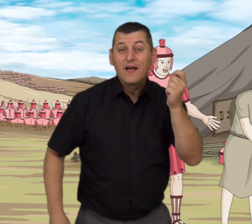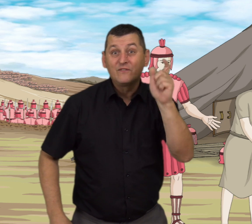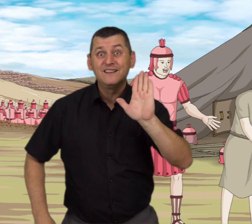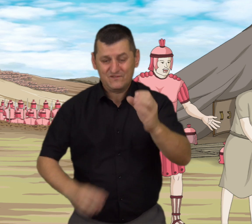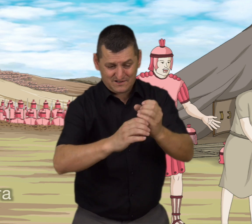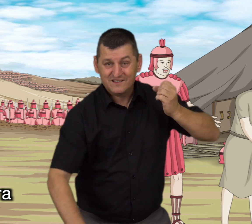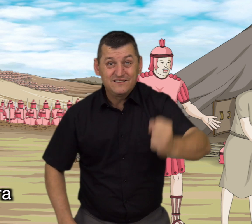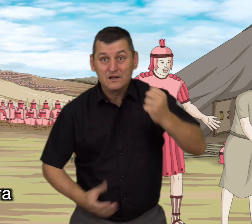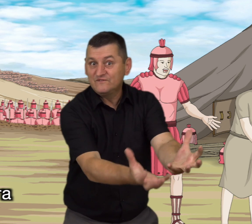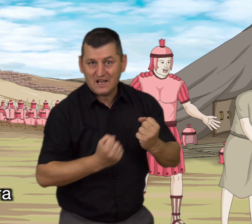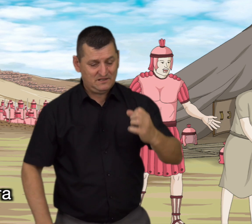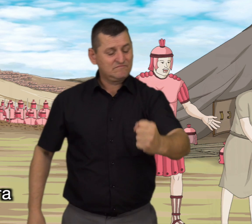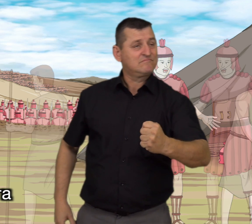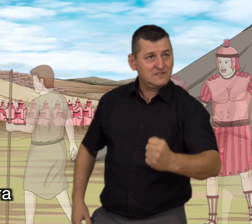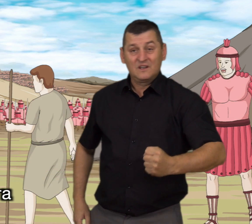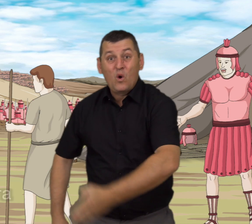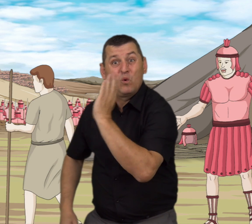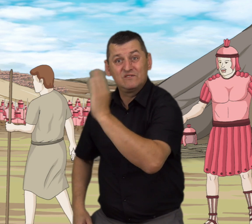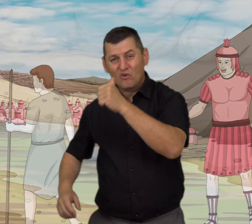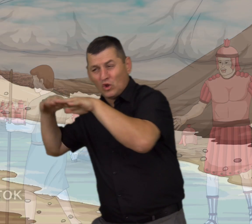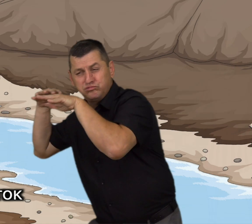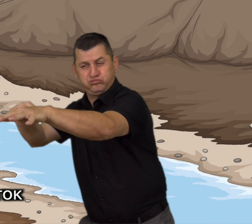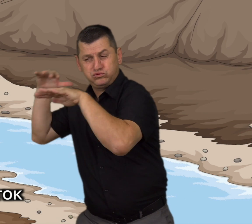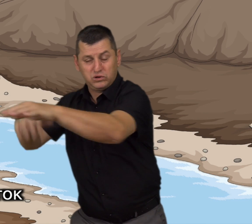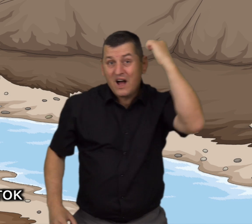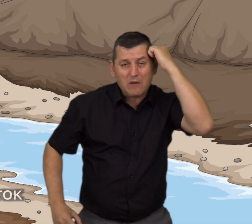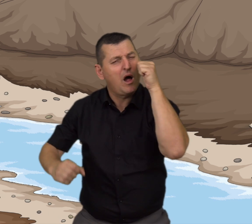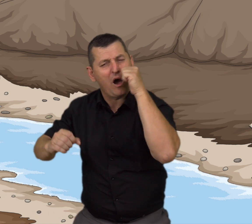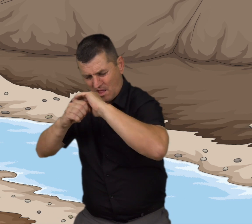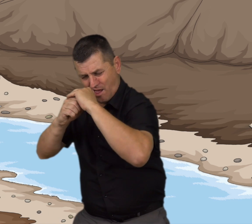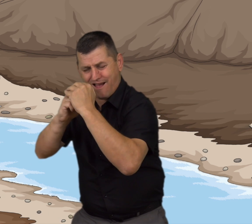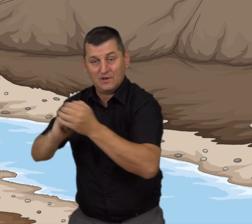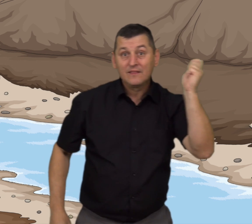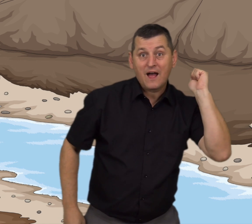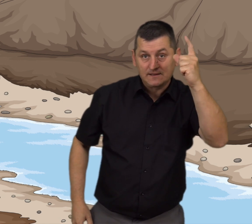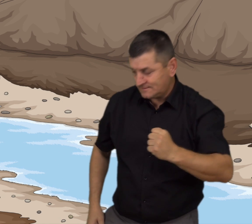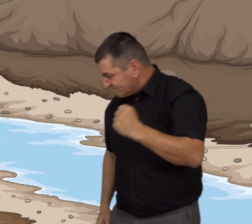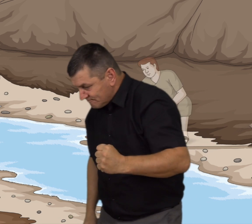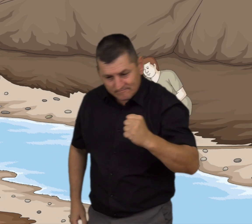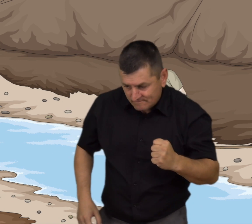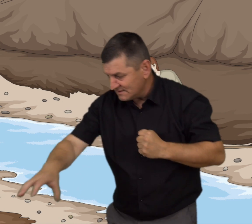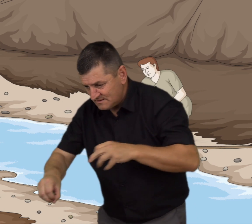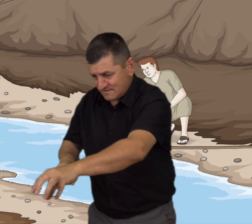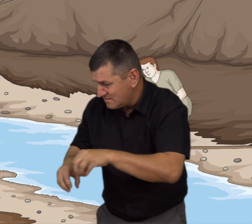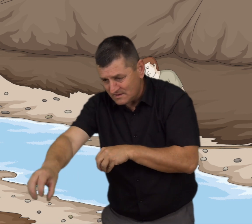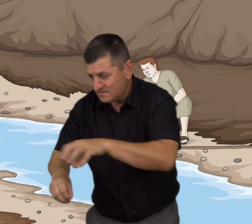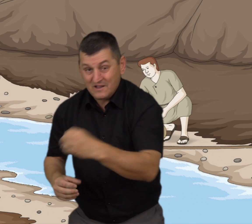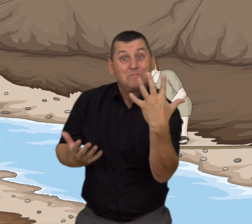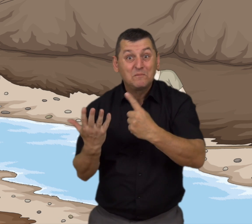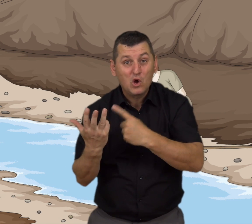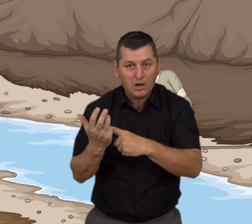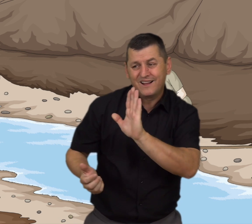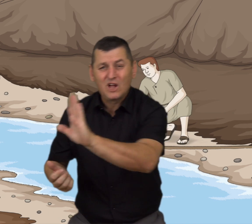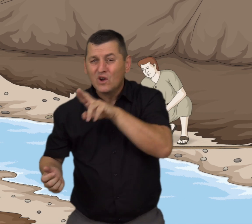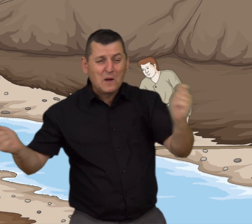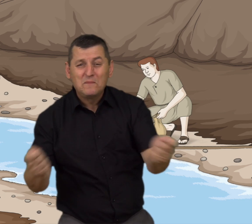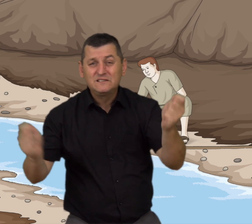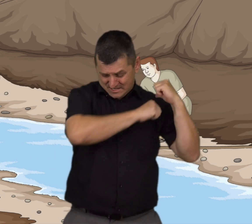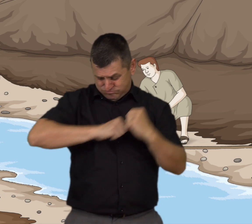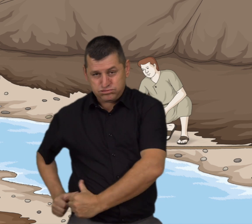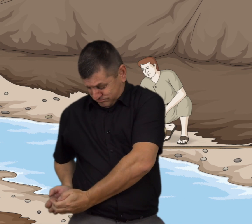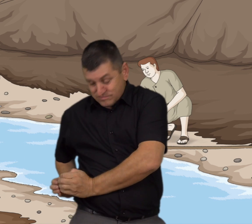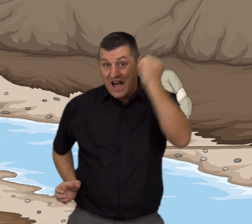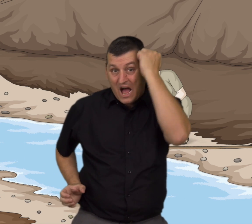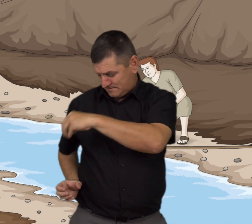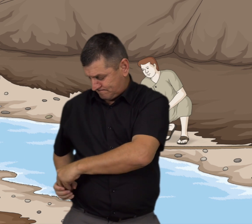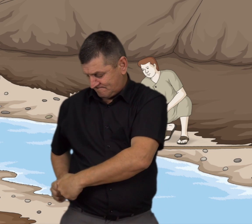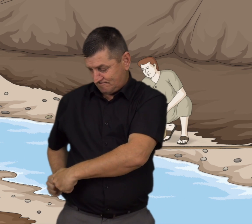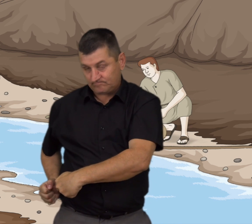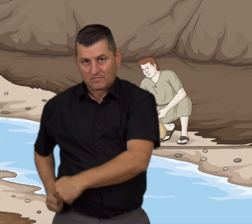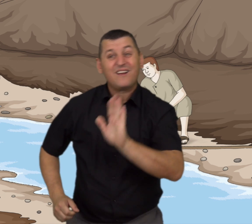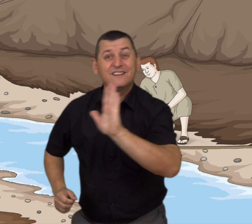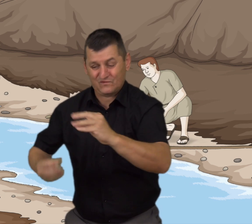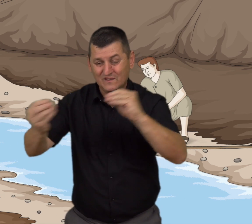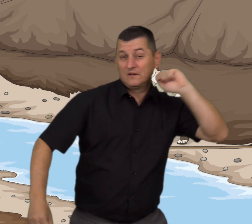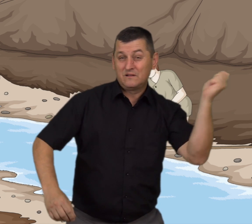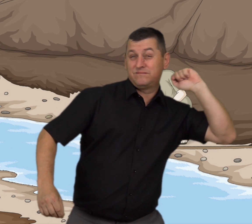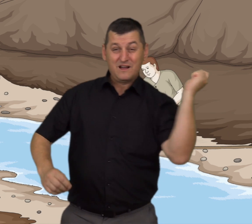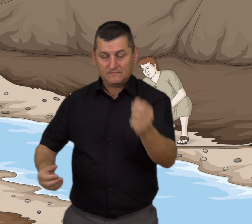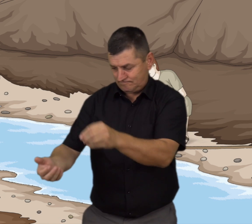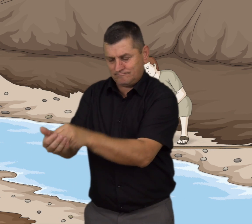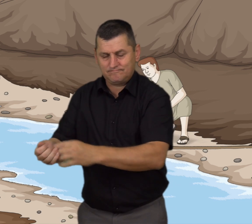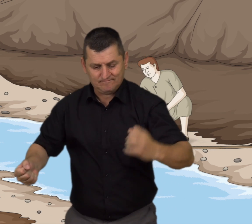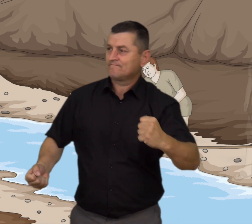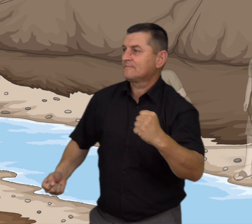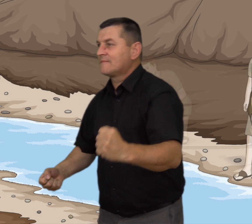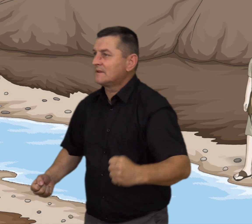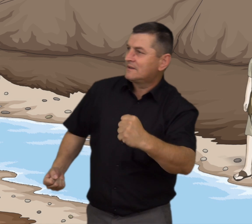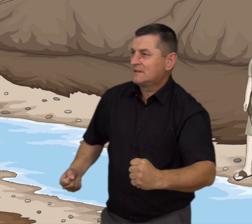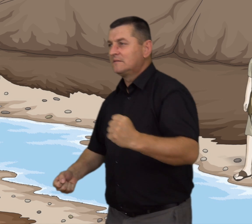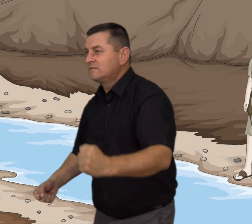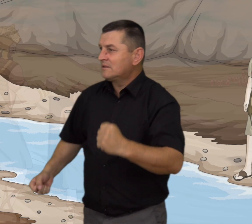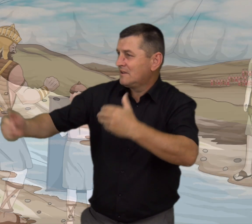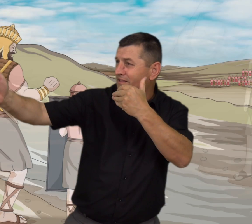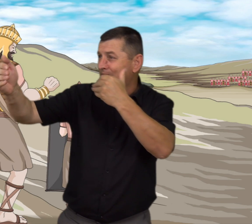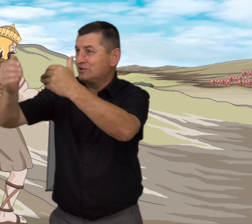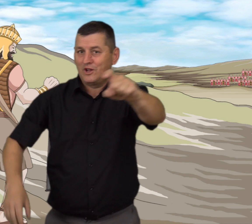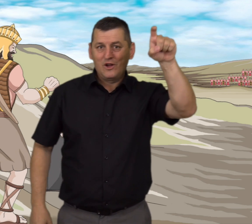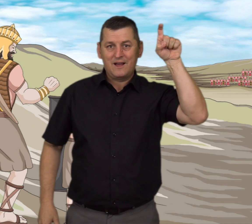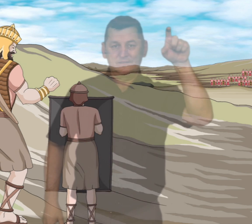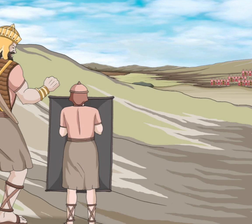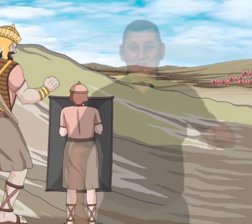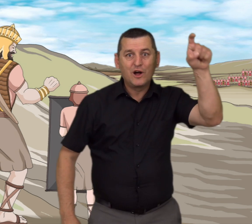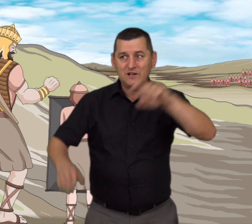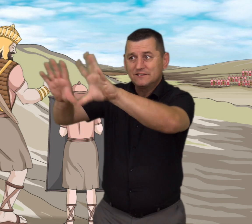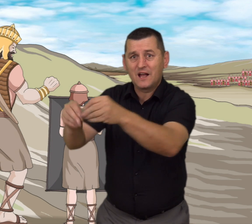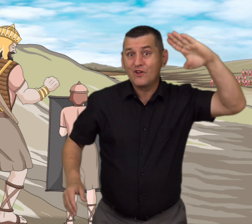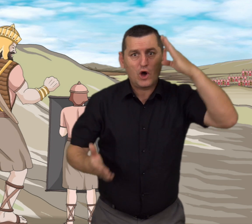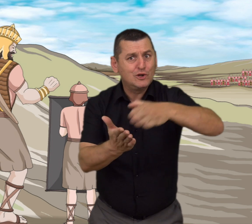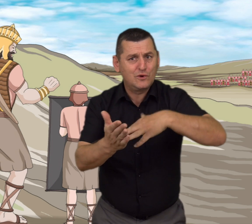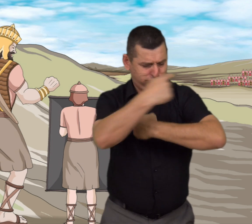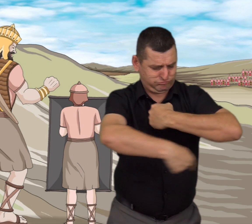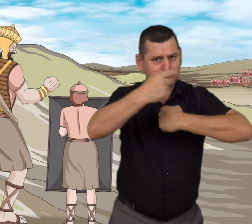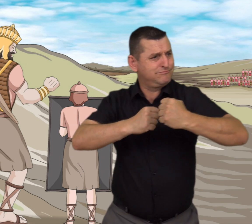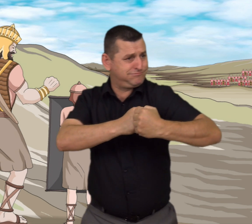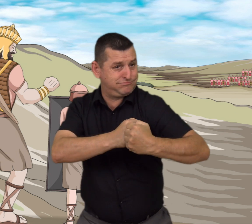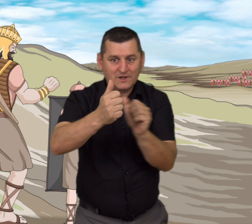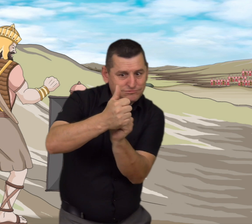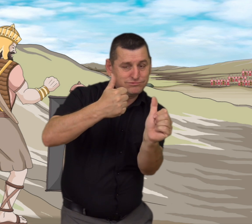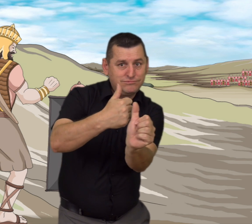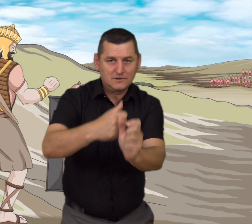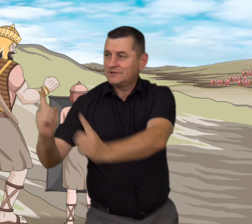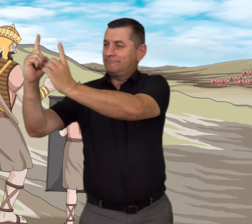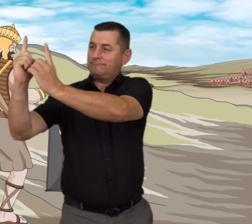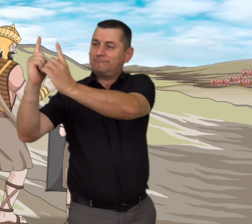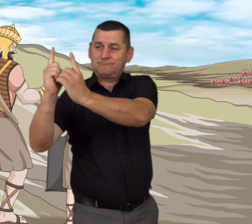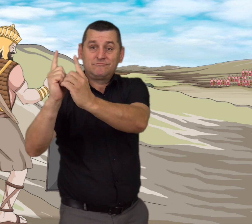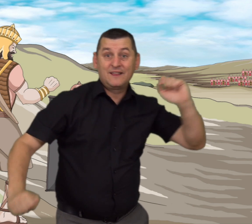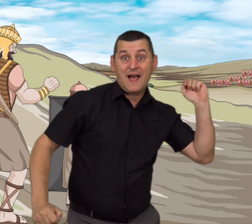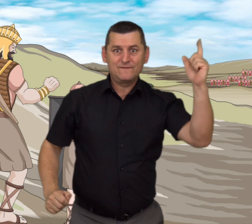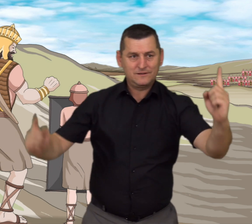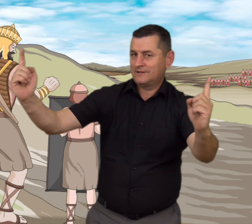And David took his staff in his hand, selected five smooth stones from the brook, and put them in the pouch of his shepherd’s bag. And with his sling in hand, he approached the Philistine.